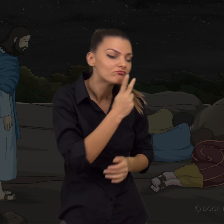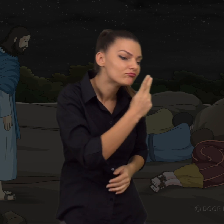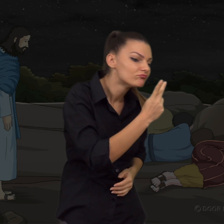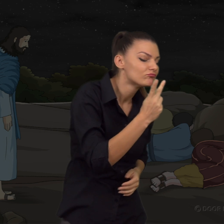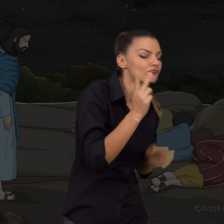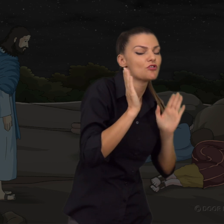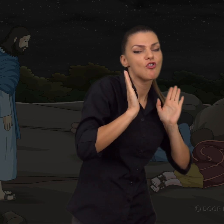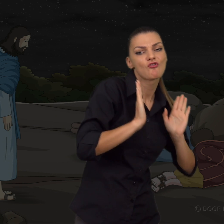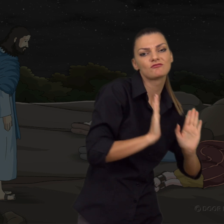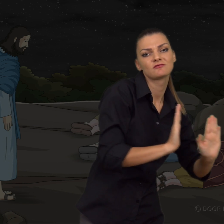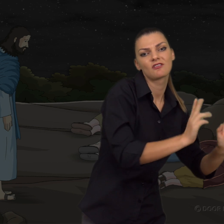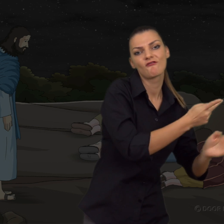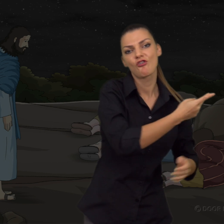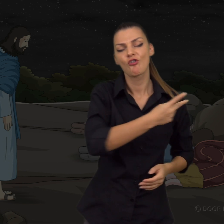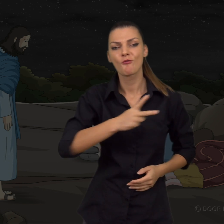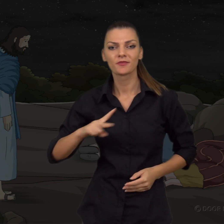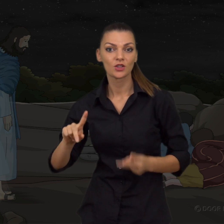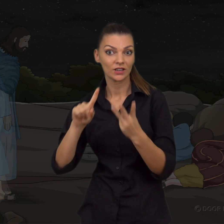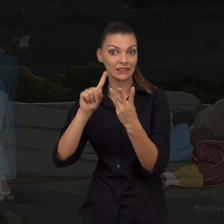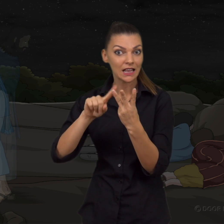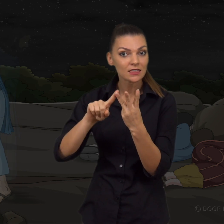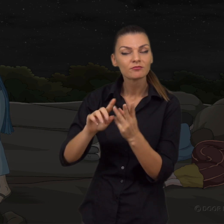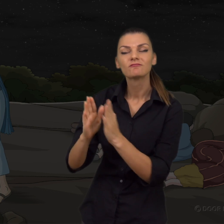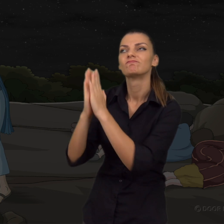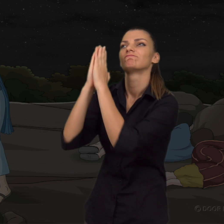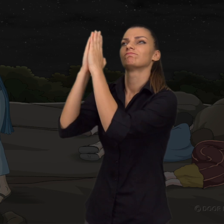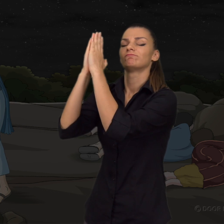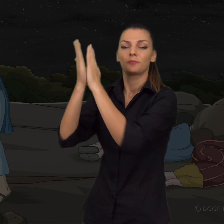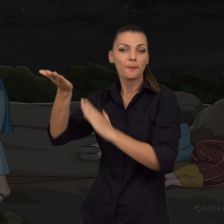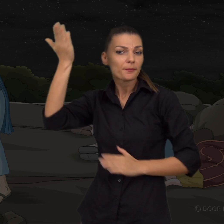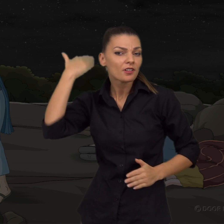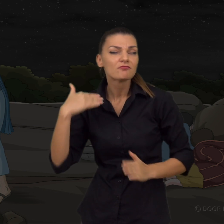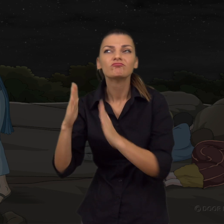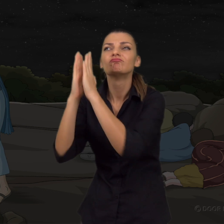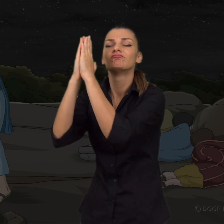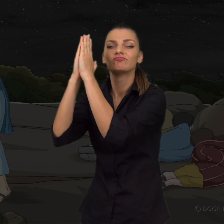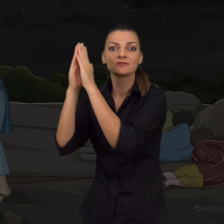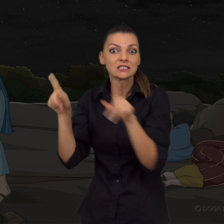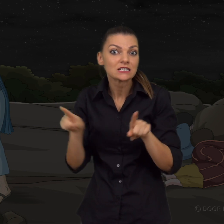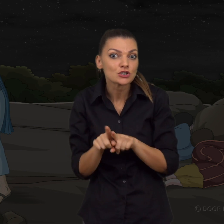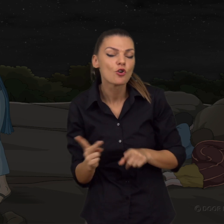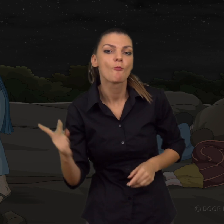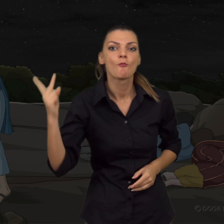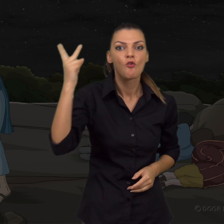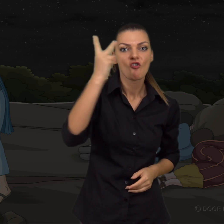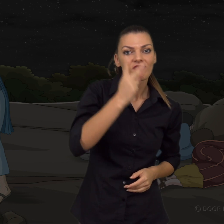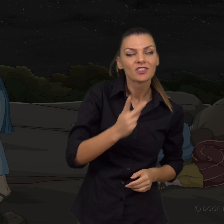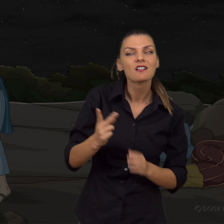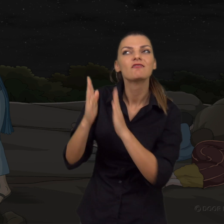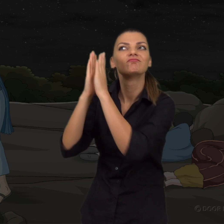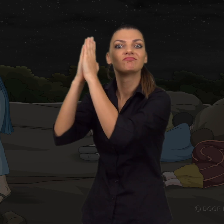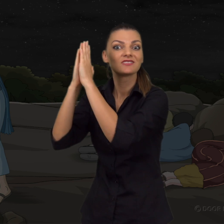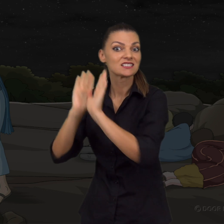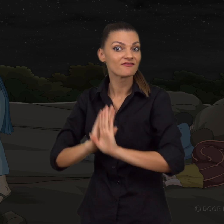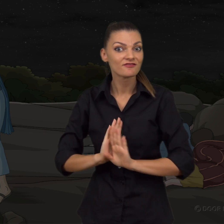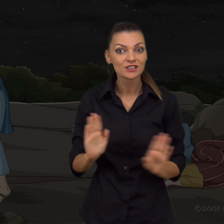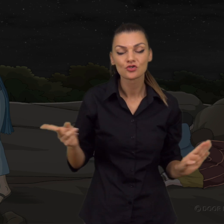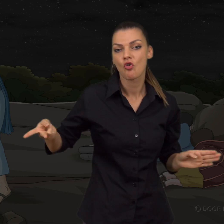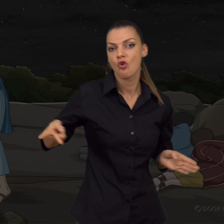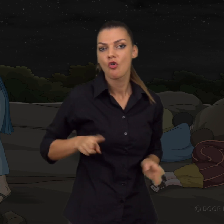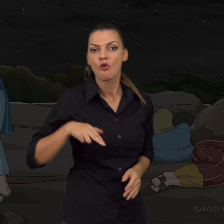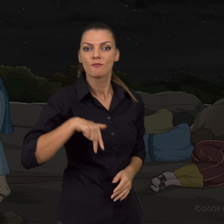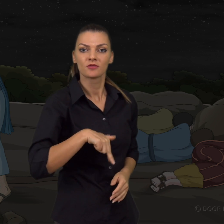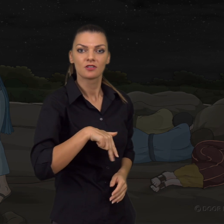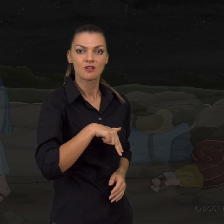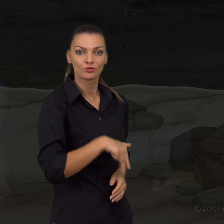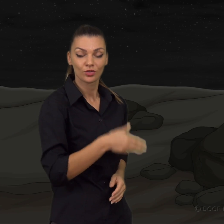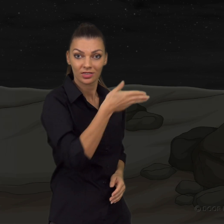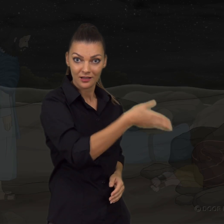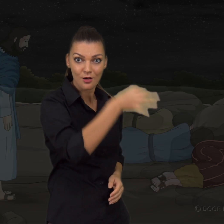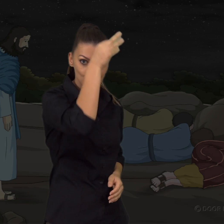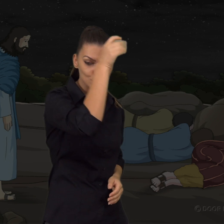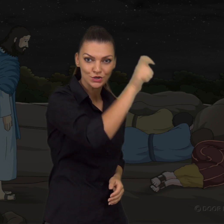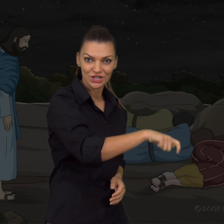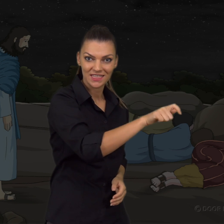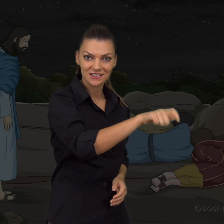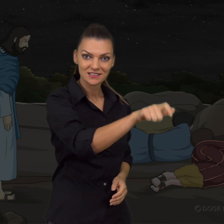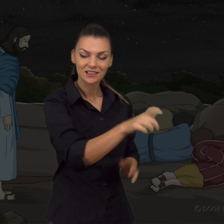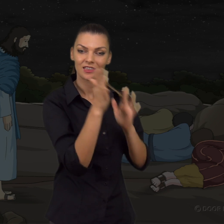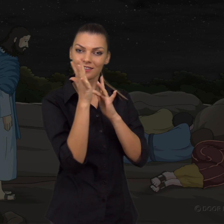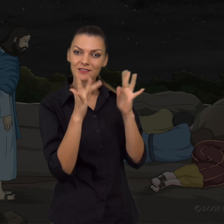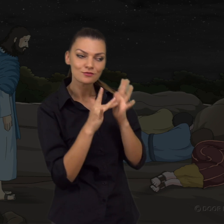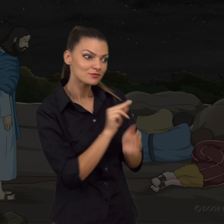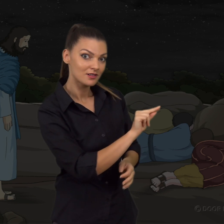So He left them and went away once more and prayed a third time, saying the same thing.